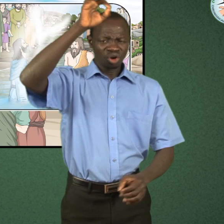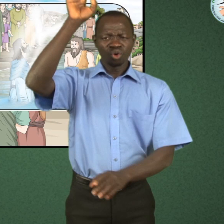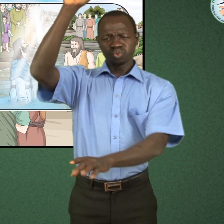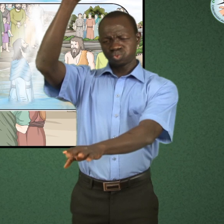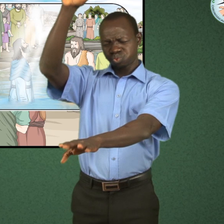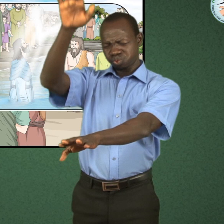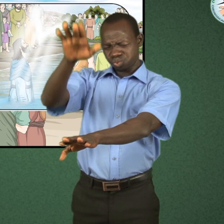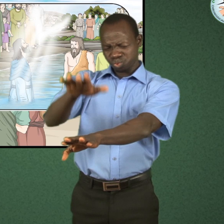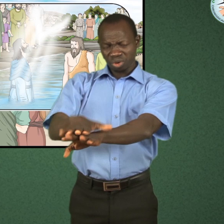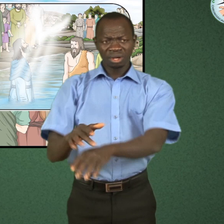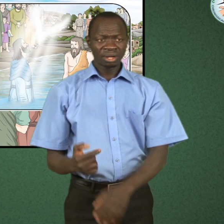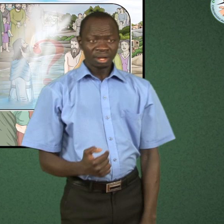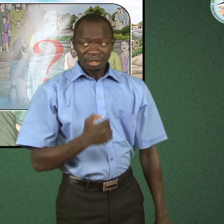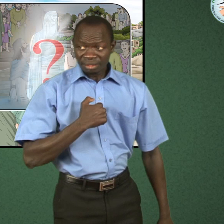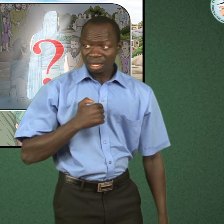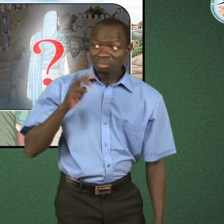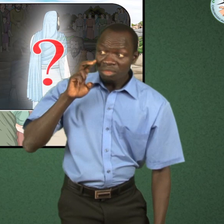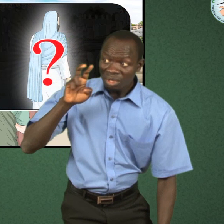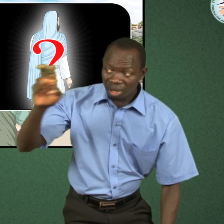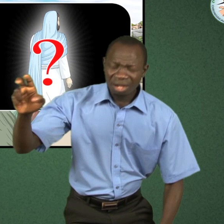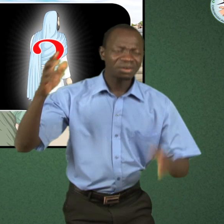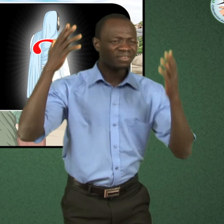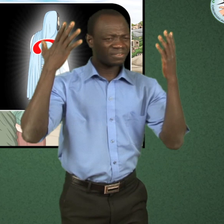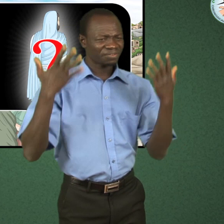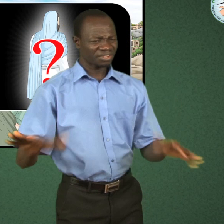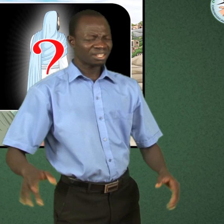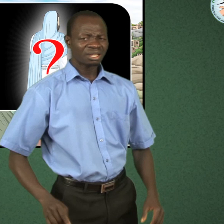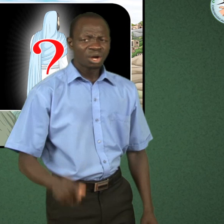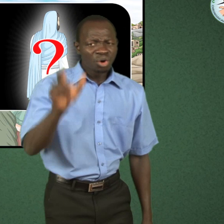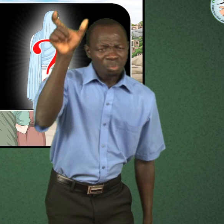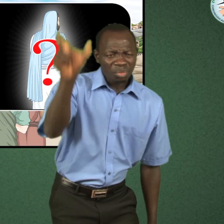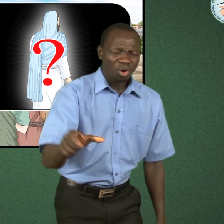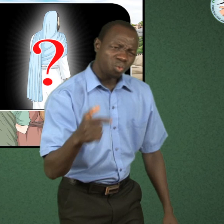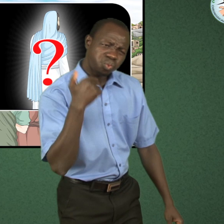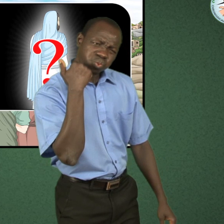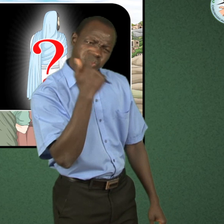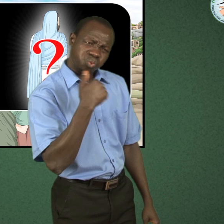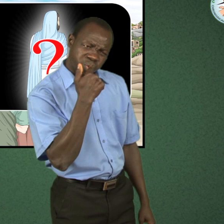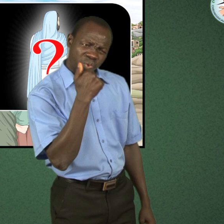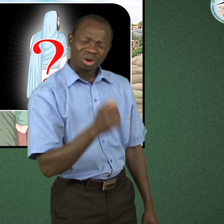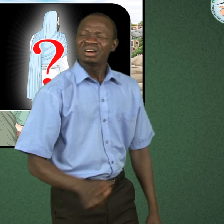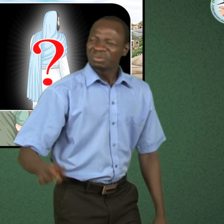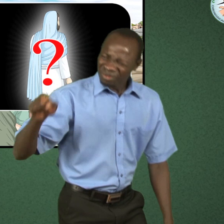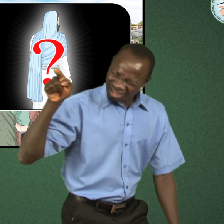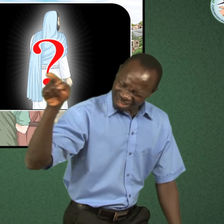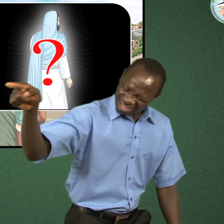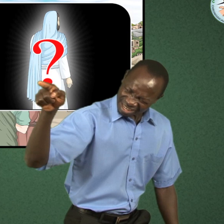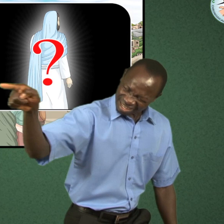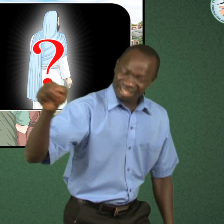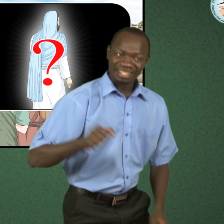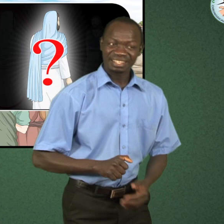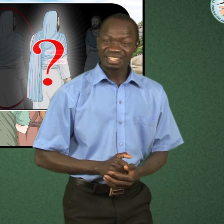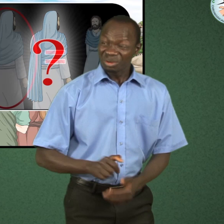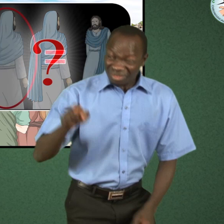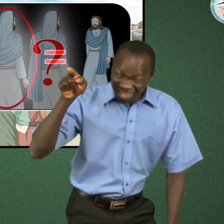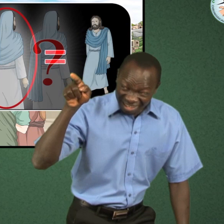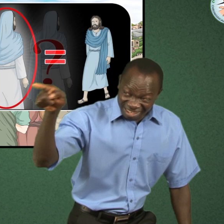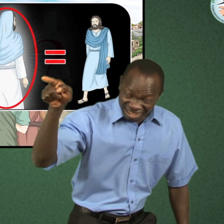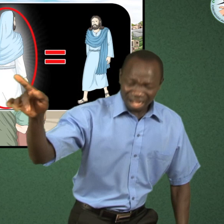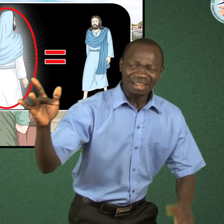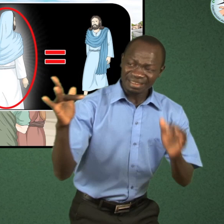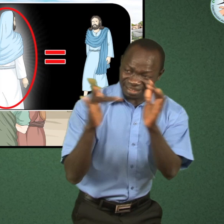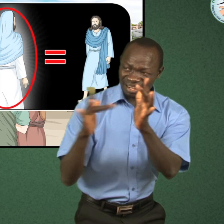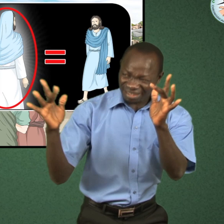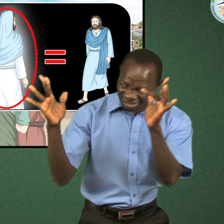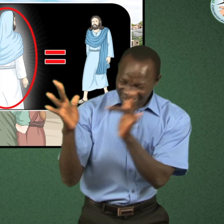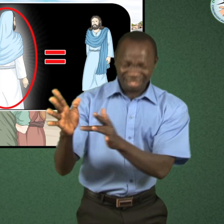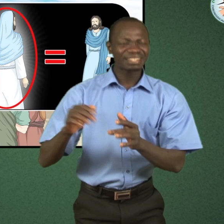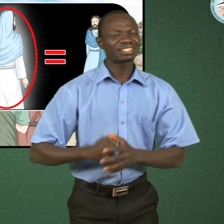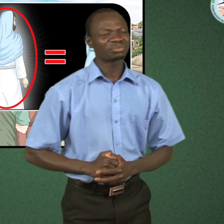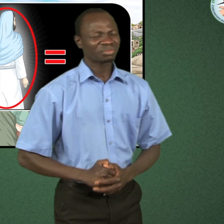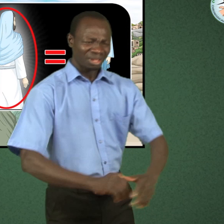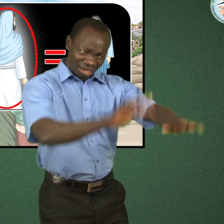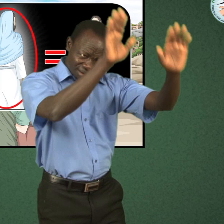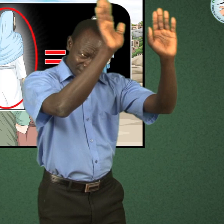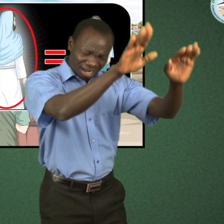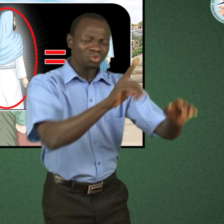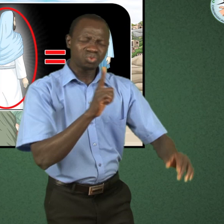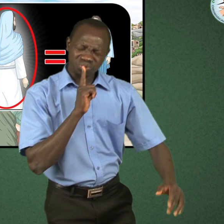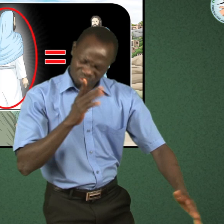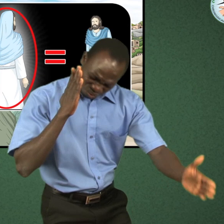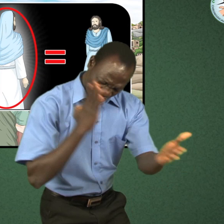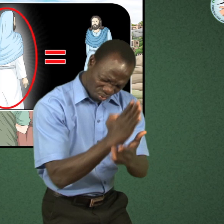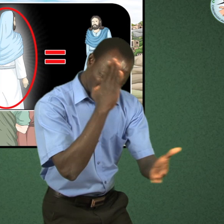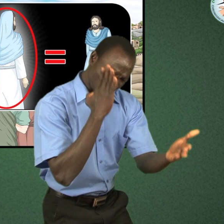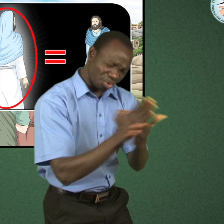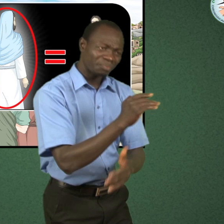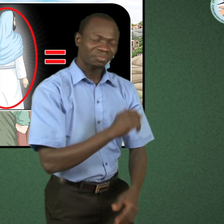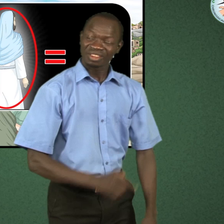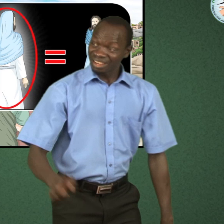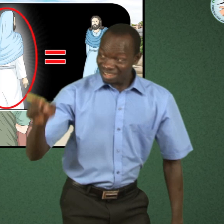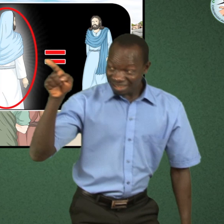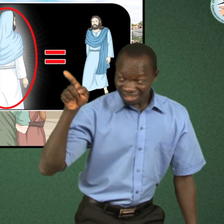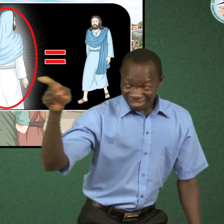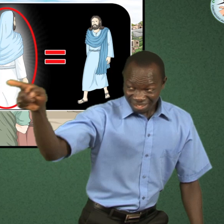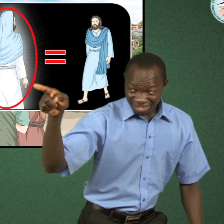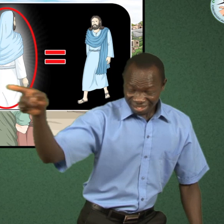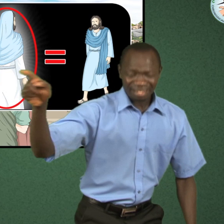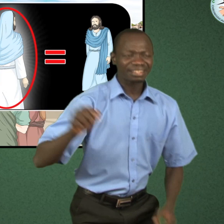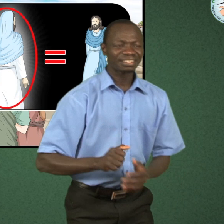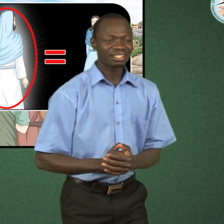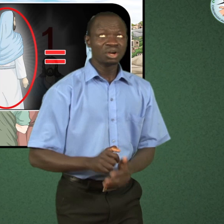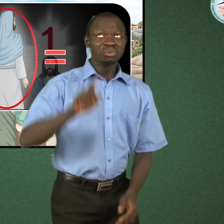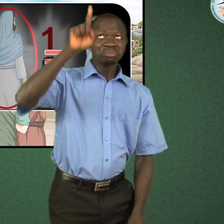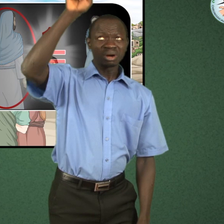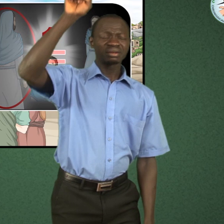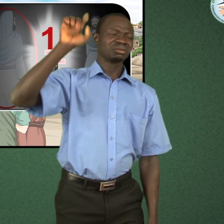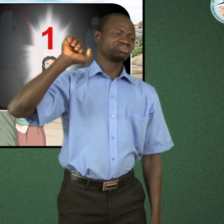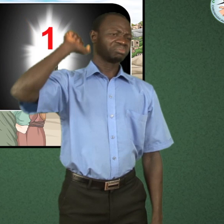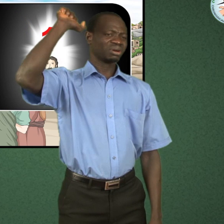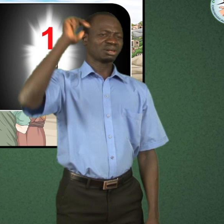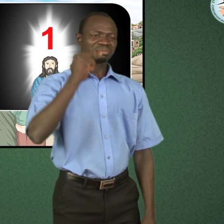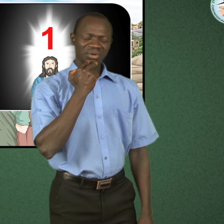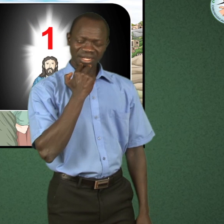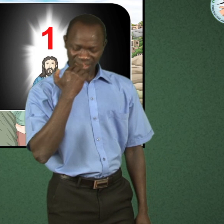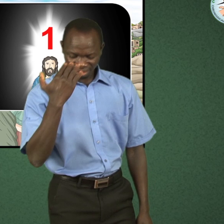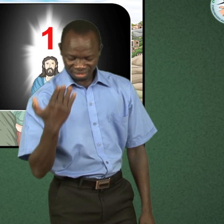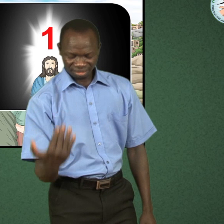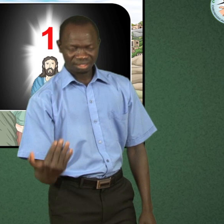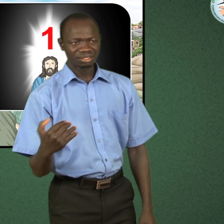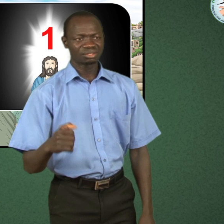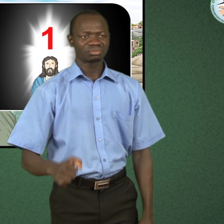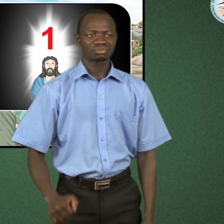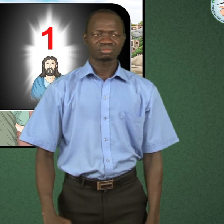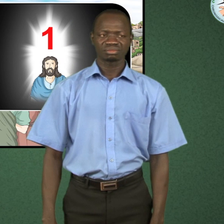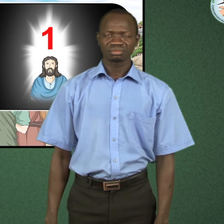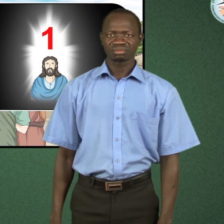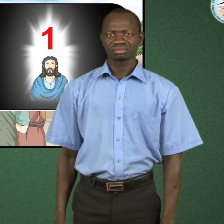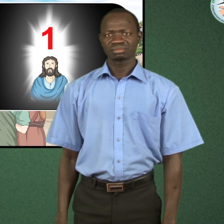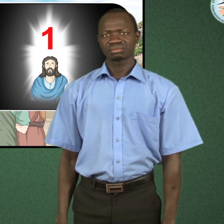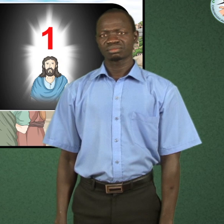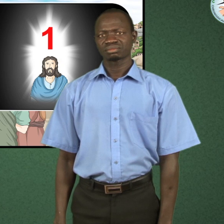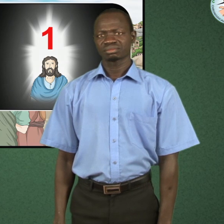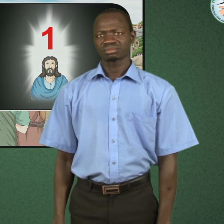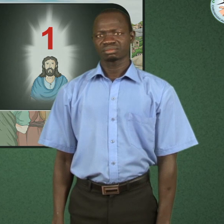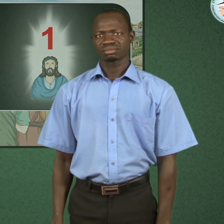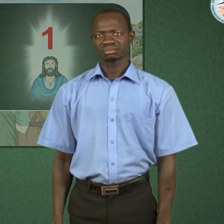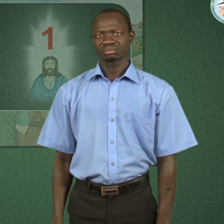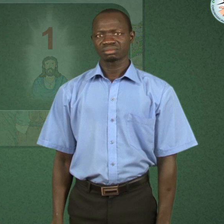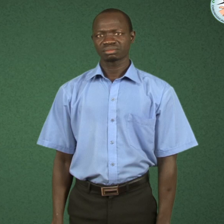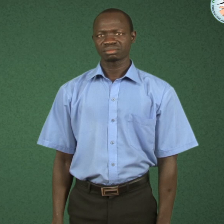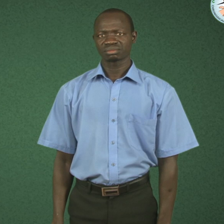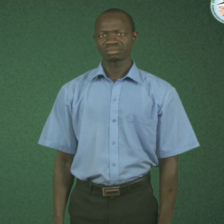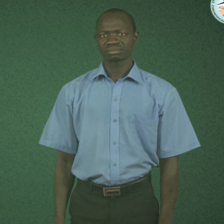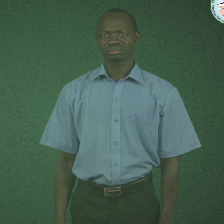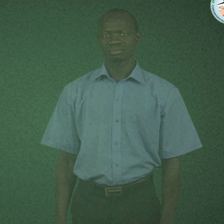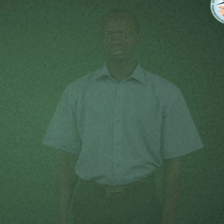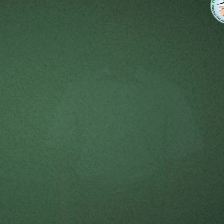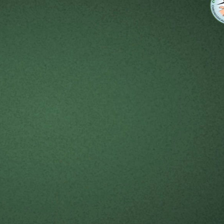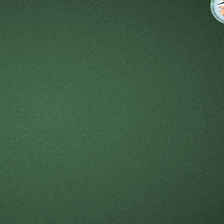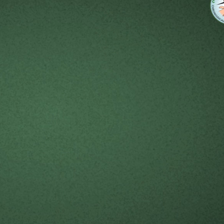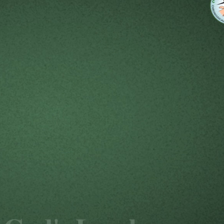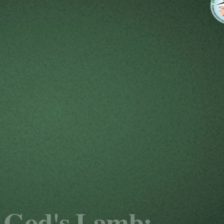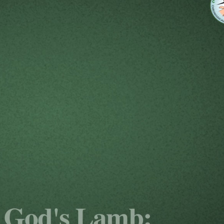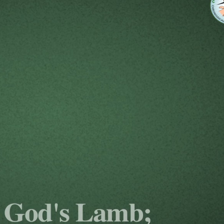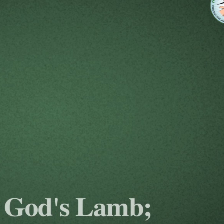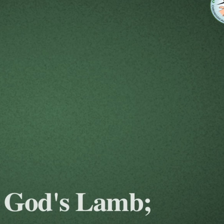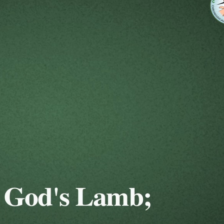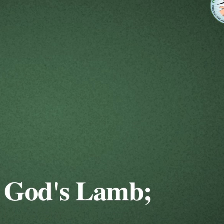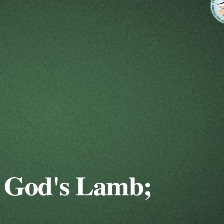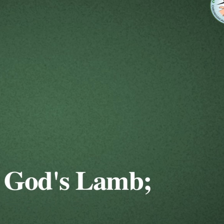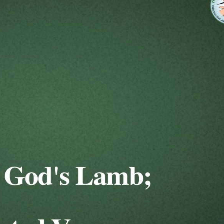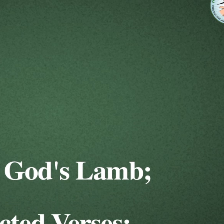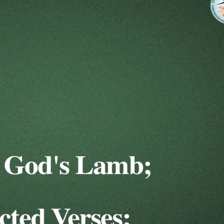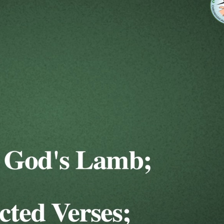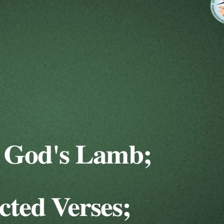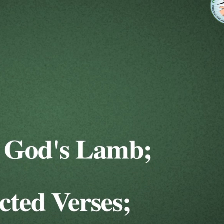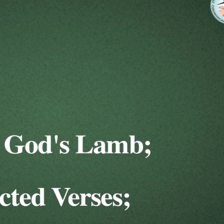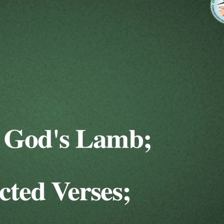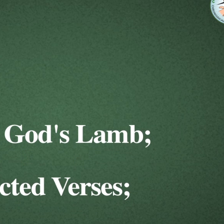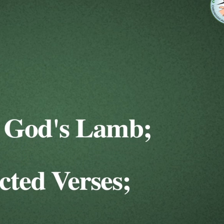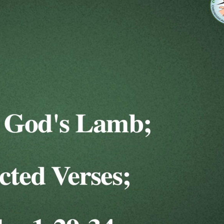I myself did not know Him, but the One who sent me to baptize with water told me, ‘The man on whom you see the Spirit descend and rest is He who will baptize with the Holy Spirit.’ I have seen and testified that this is the Son of God.”